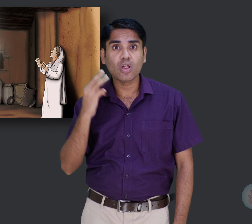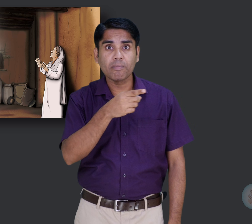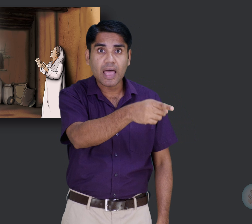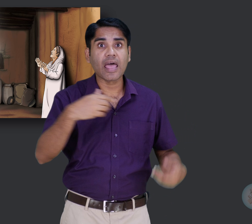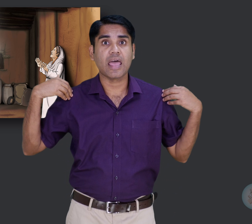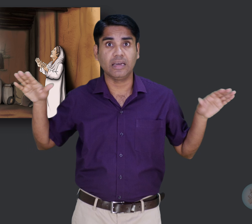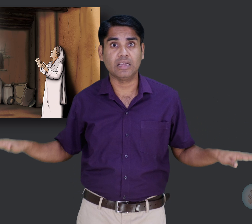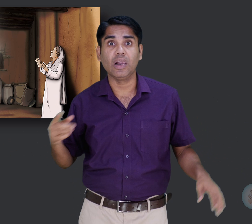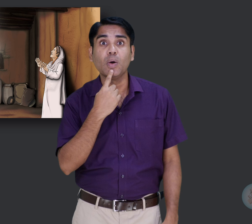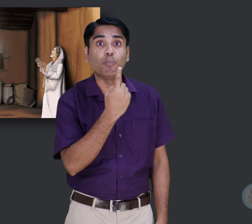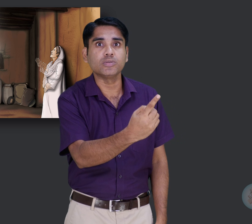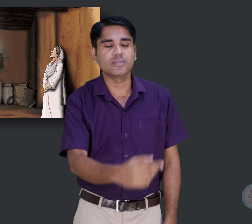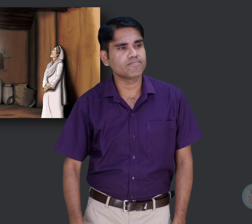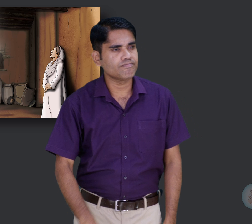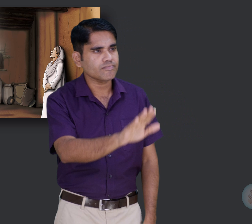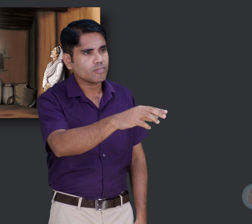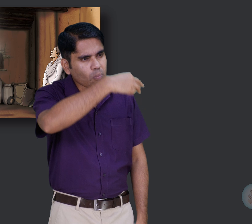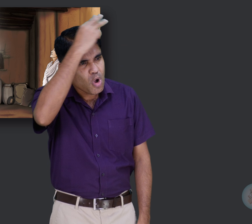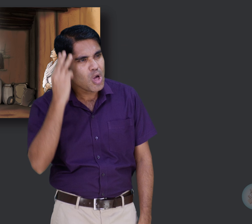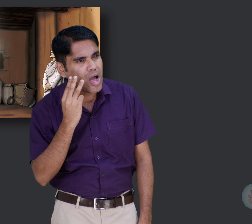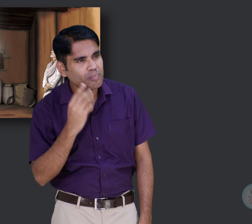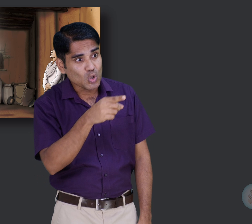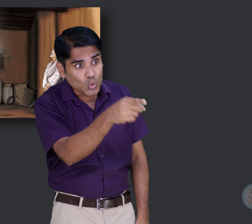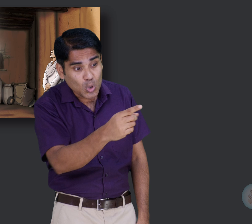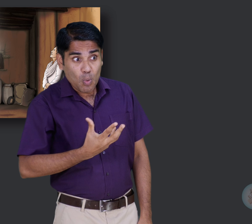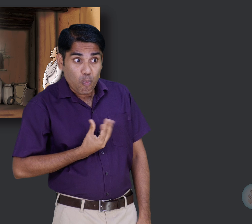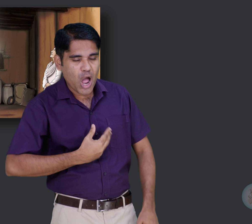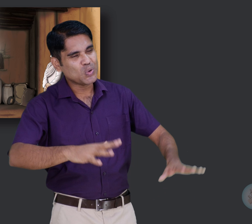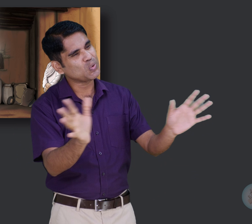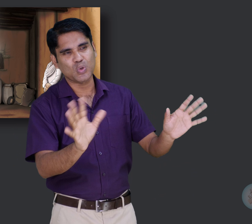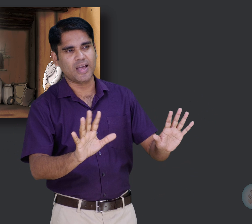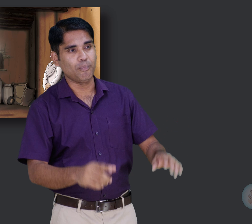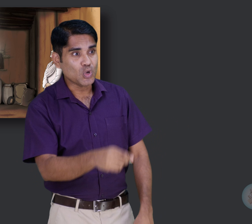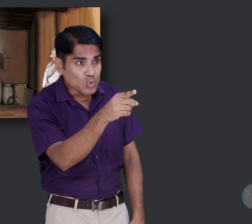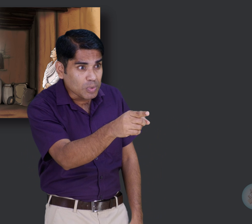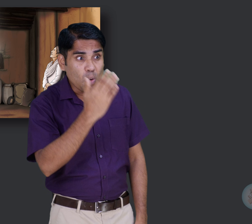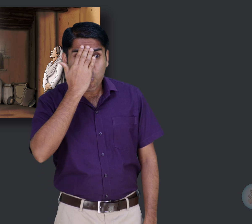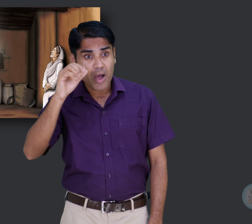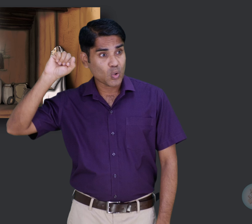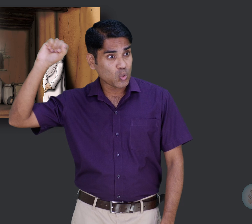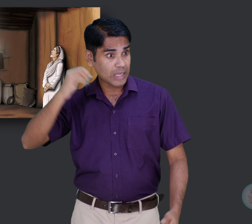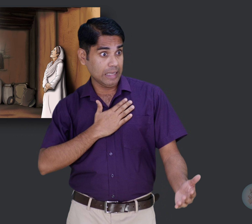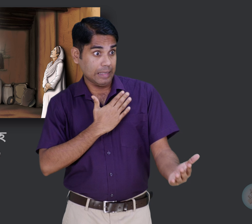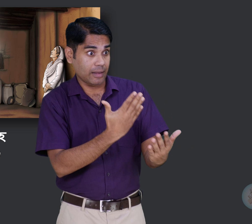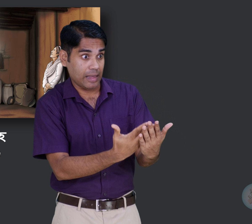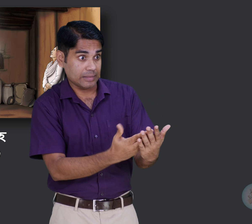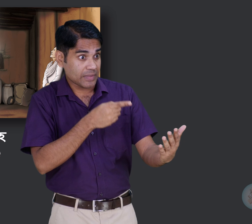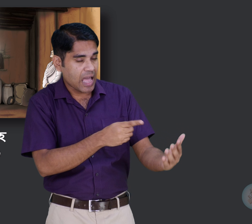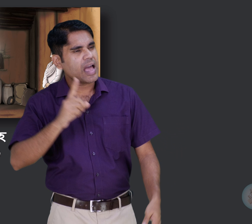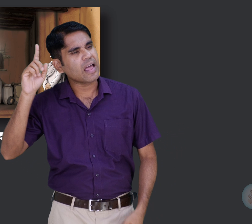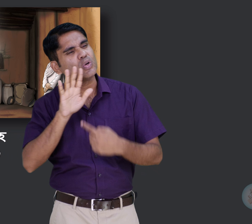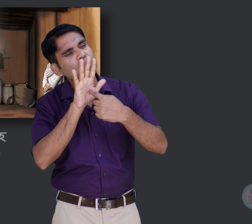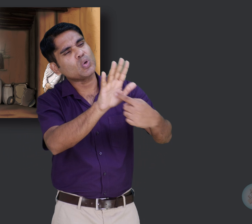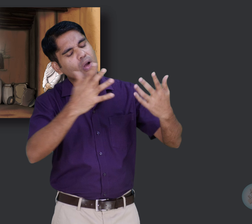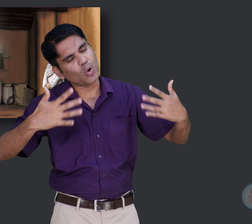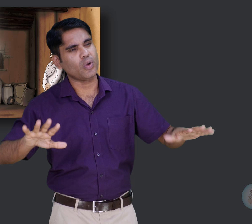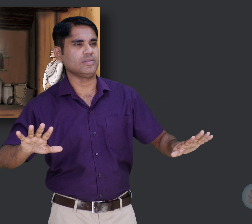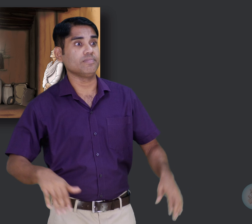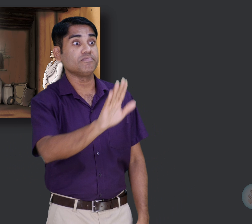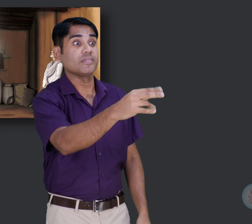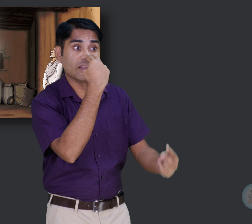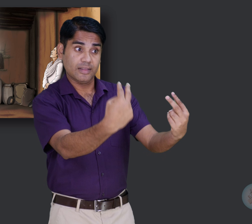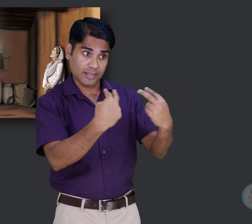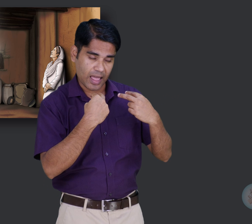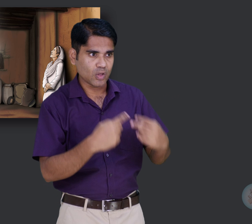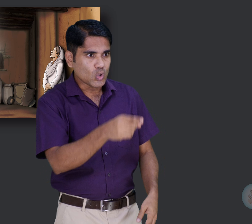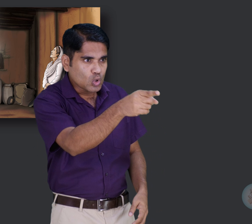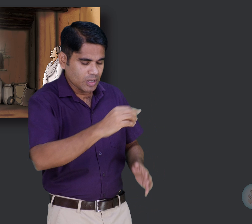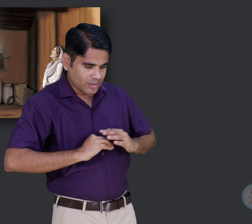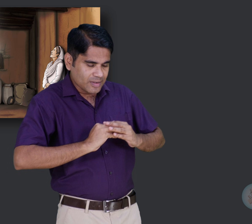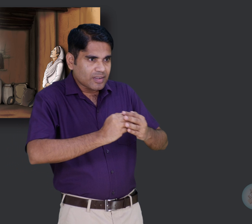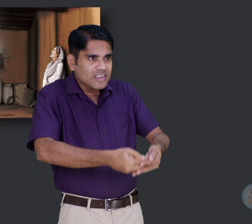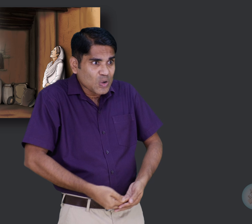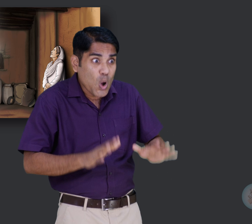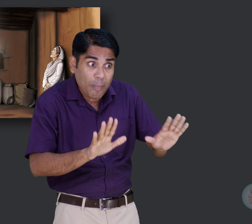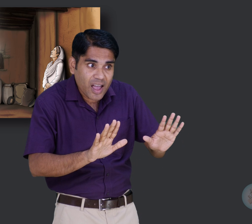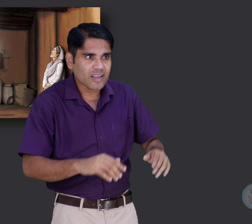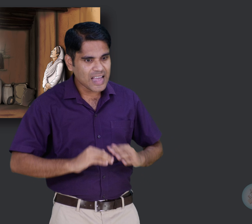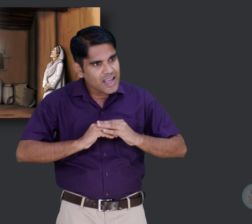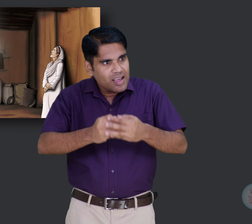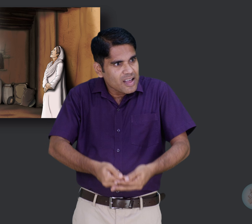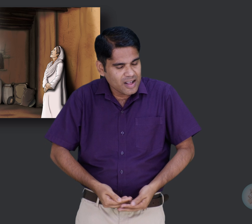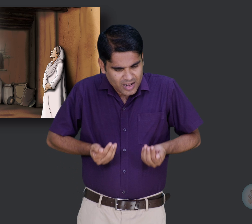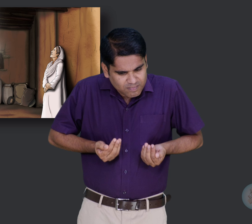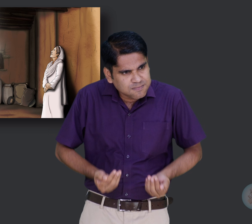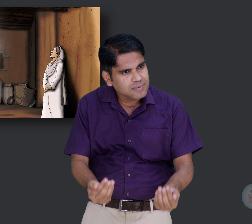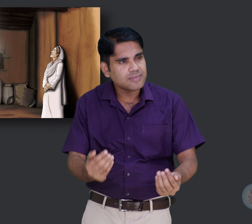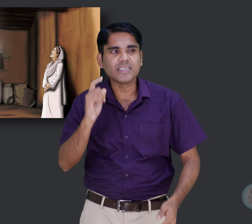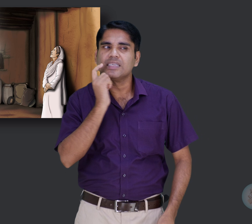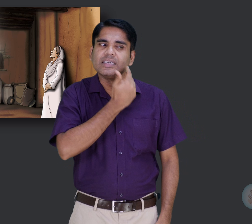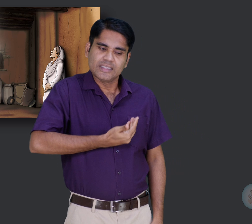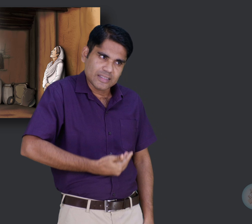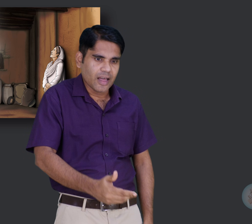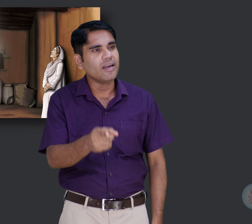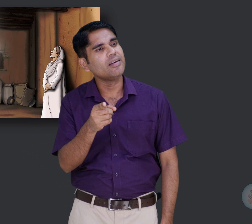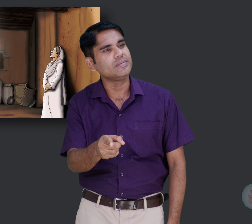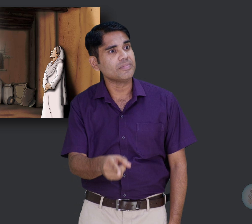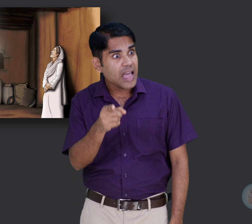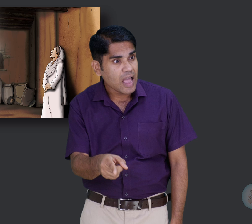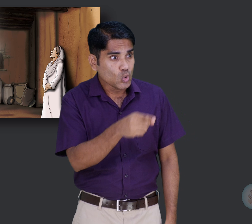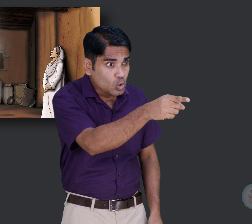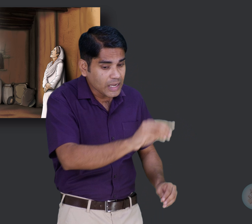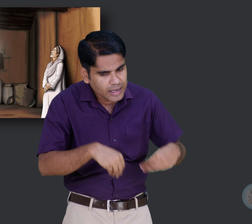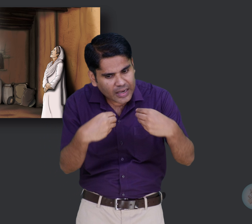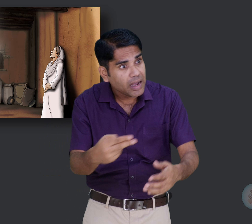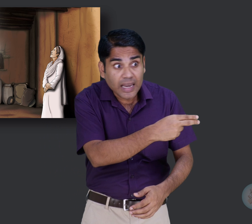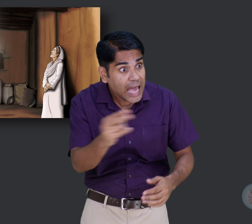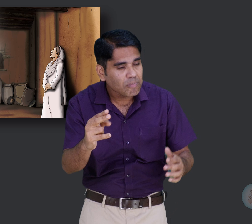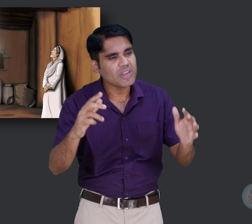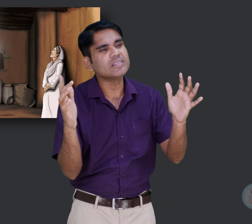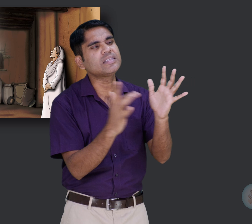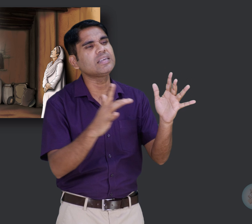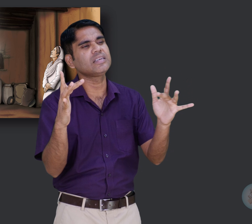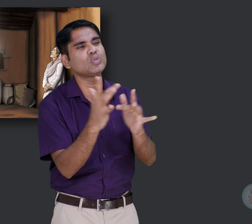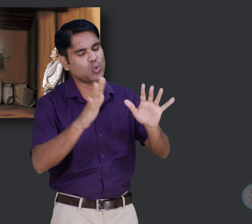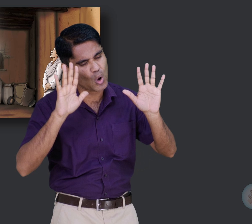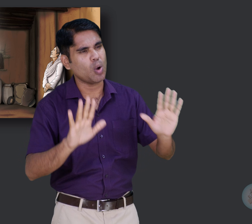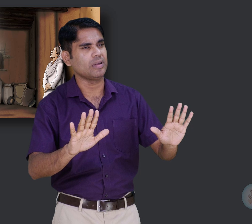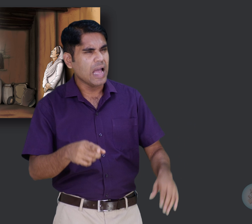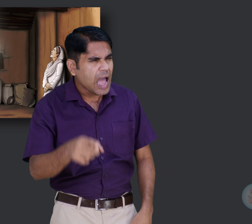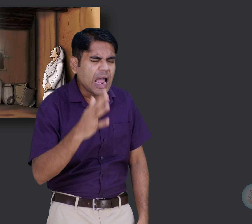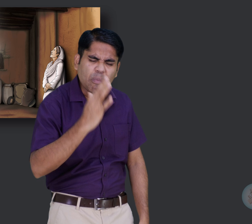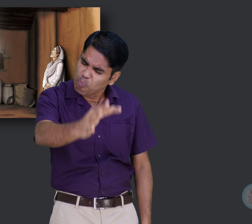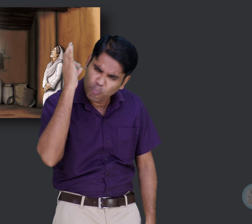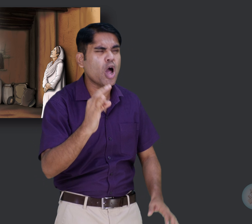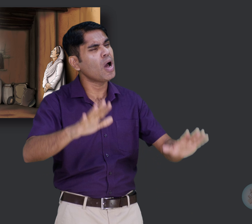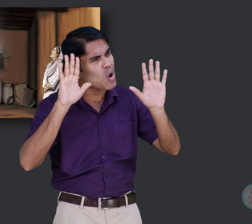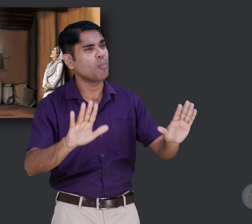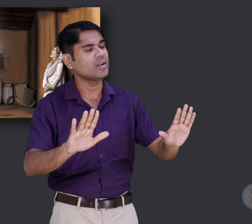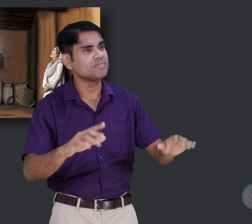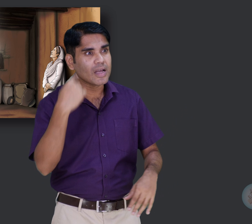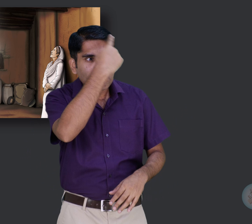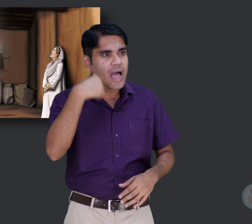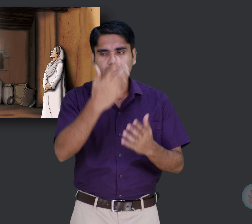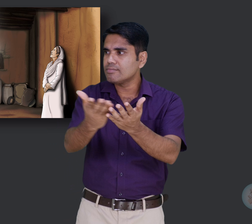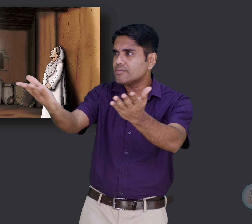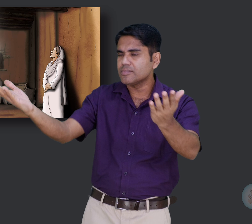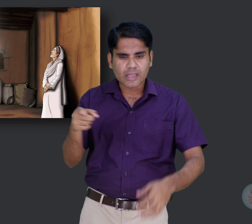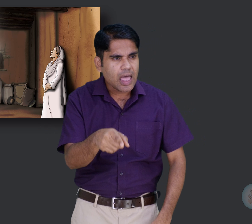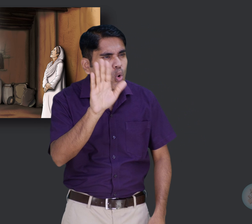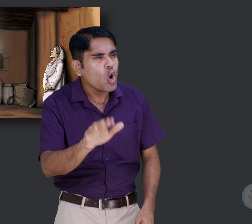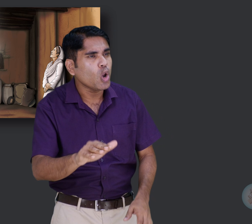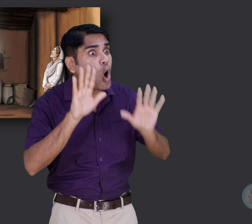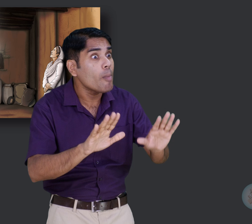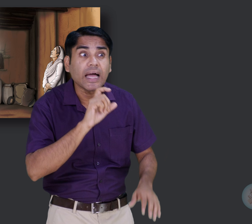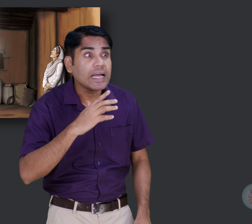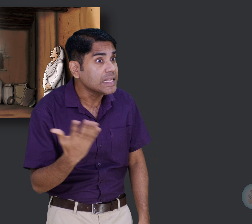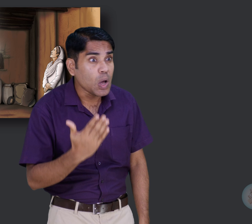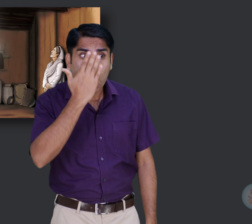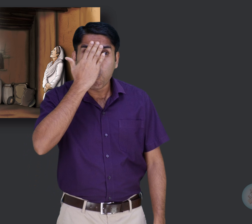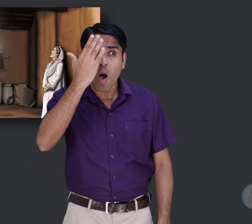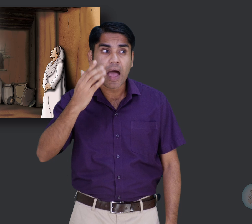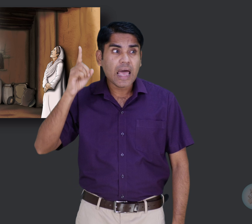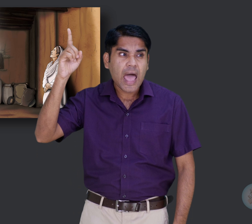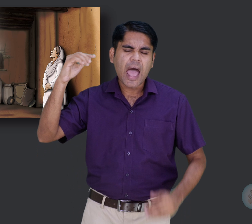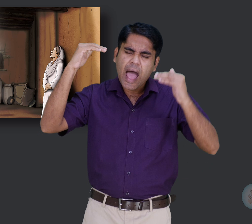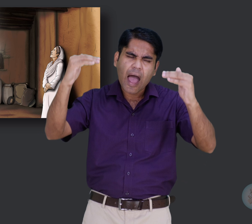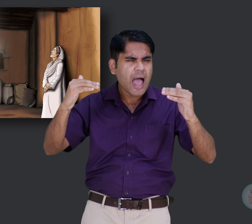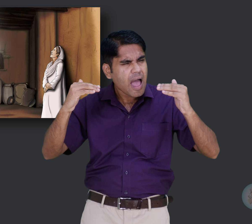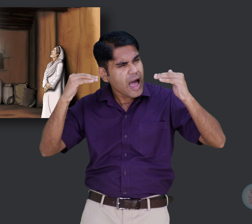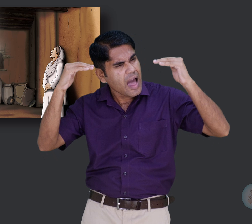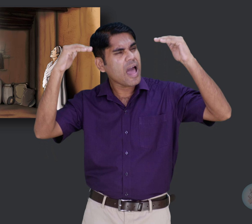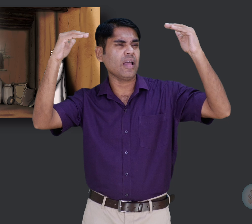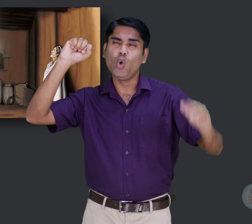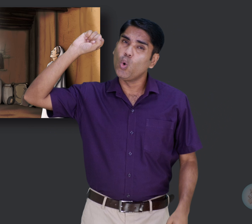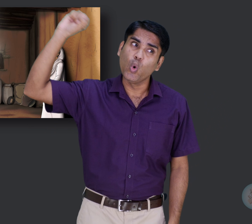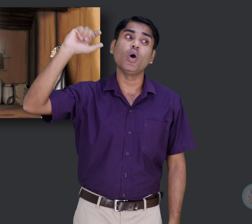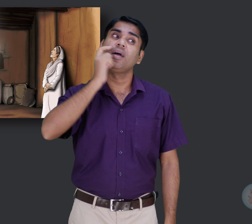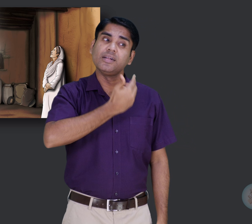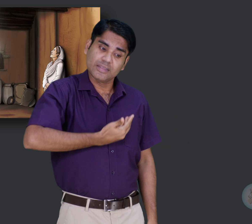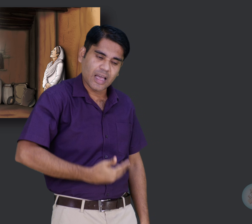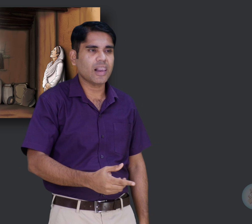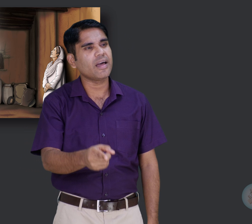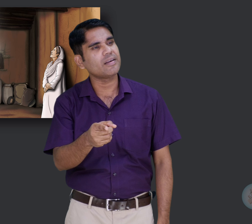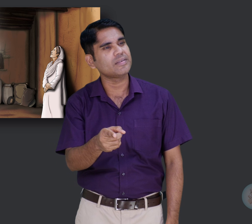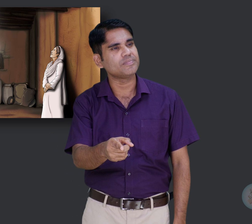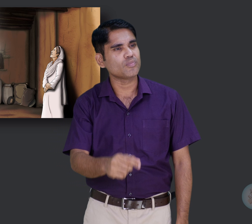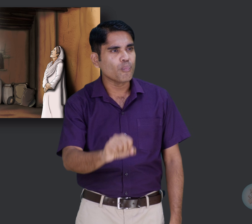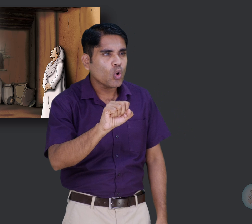So the angel told her, “Do not be afraid, Mary, for you have found favor with God. Behold, you will conceive and give birth to a son, and you are to give Him the name Jesus.